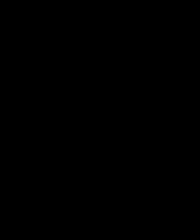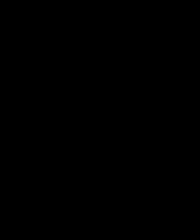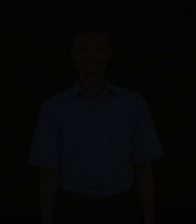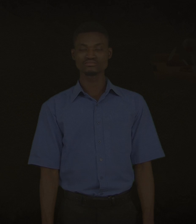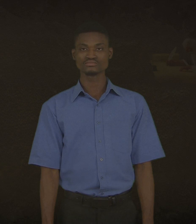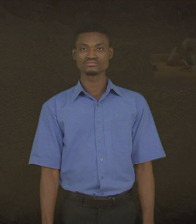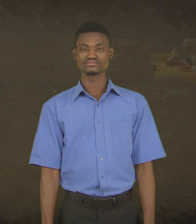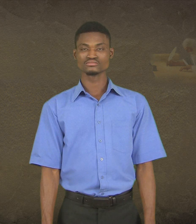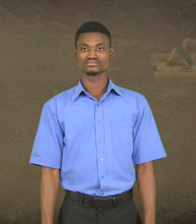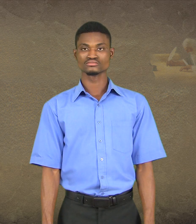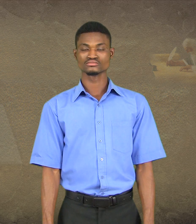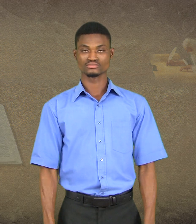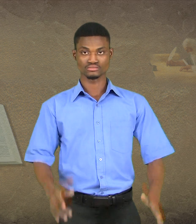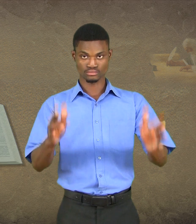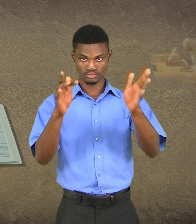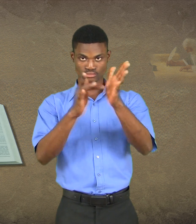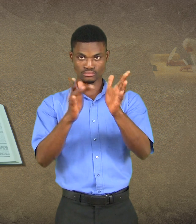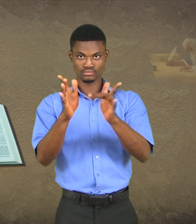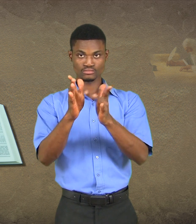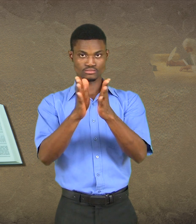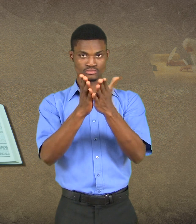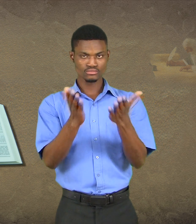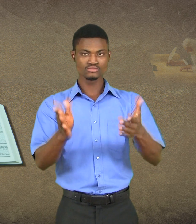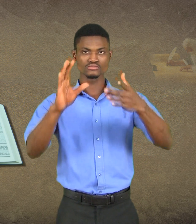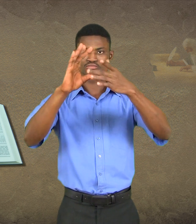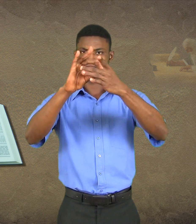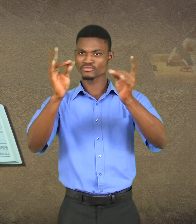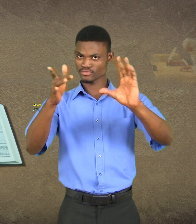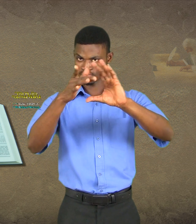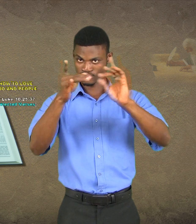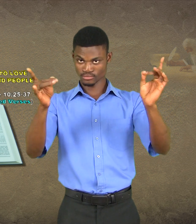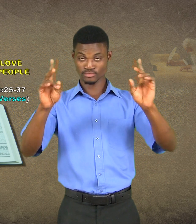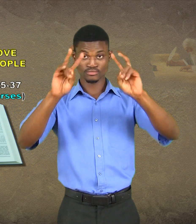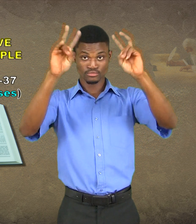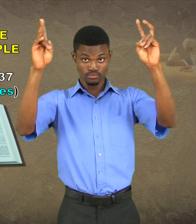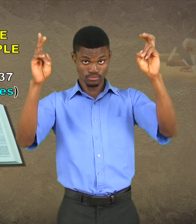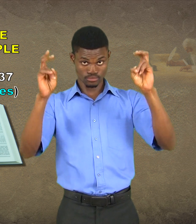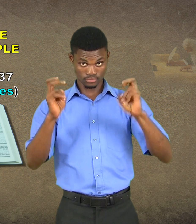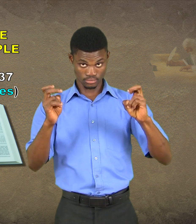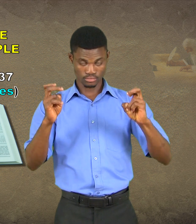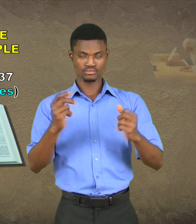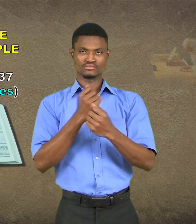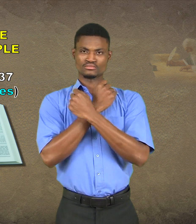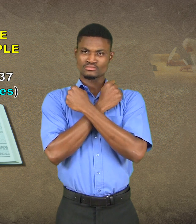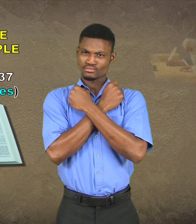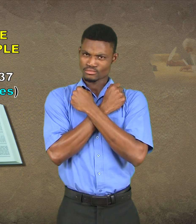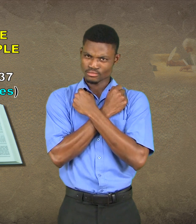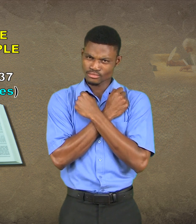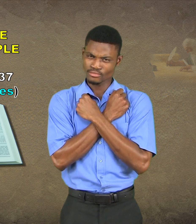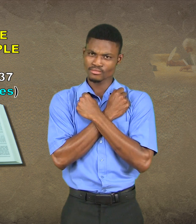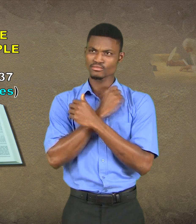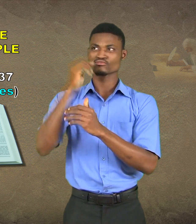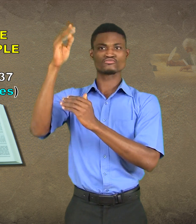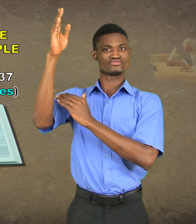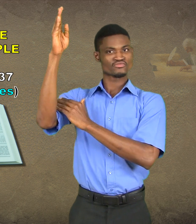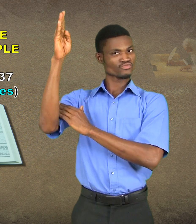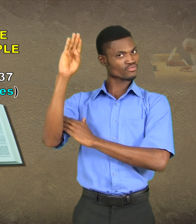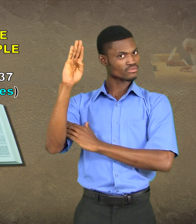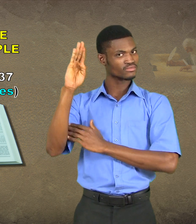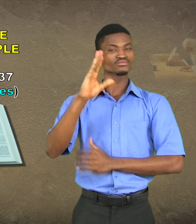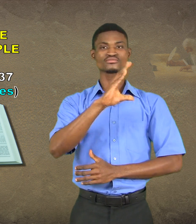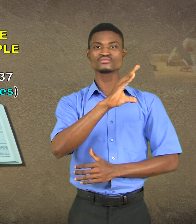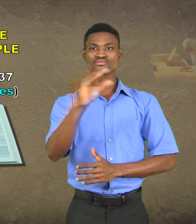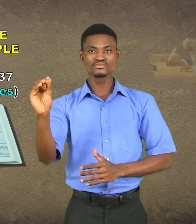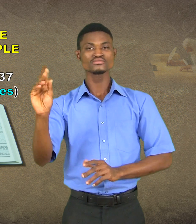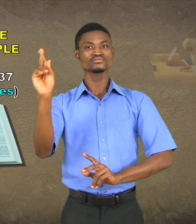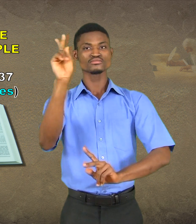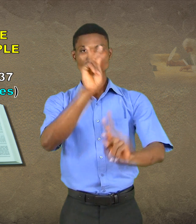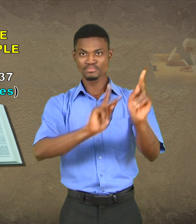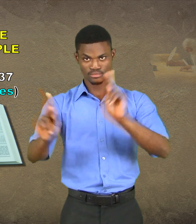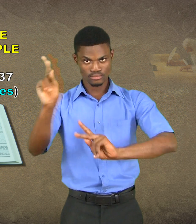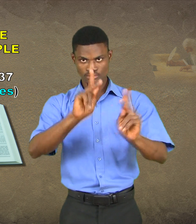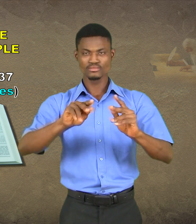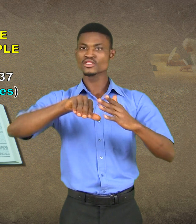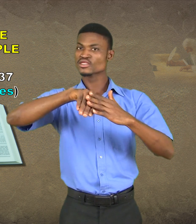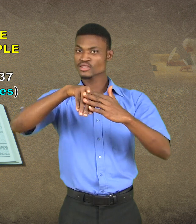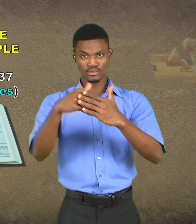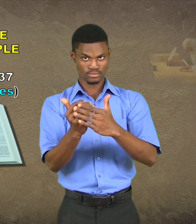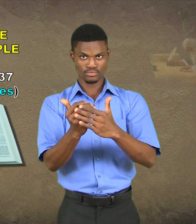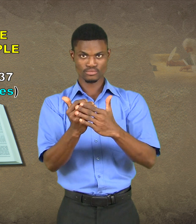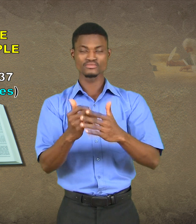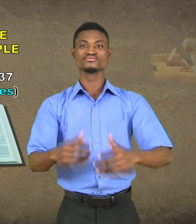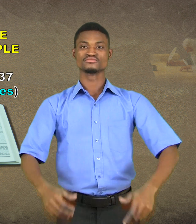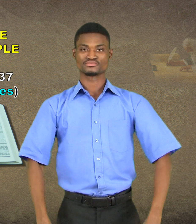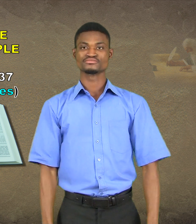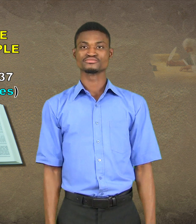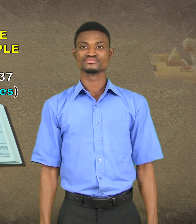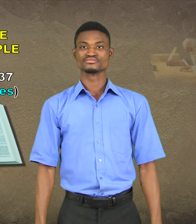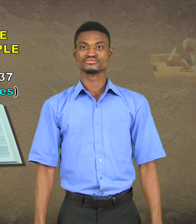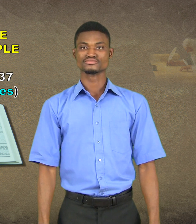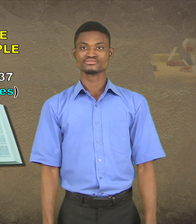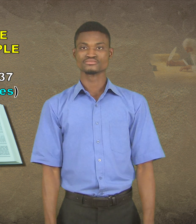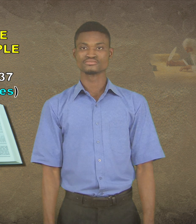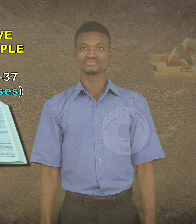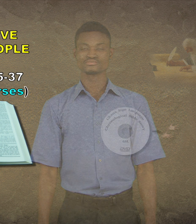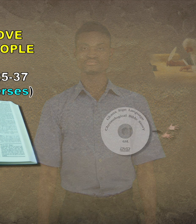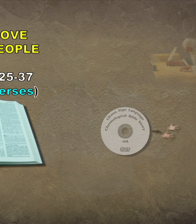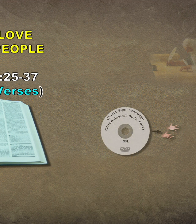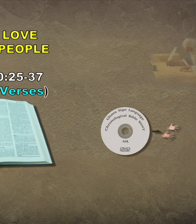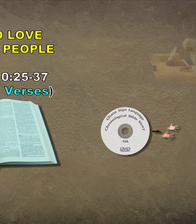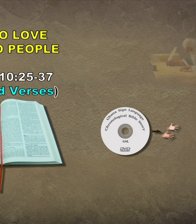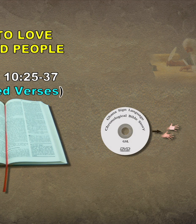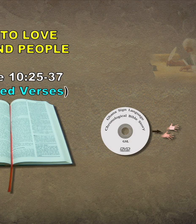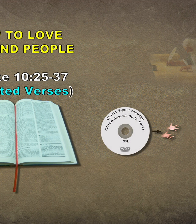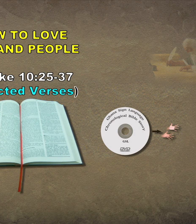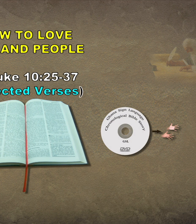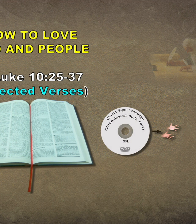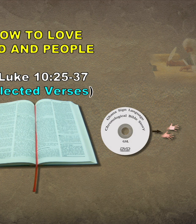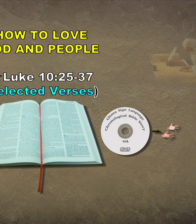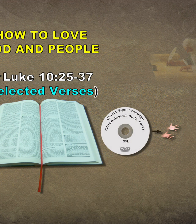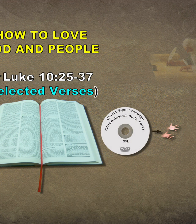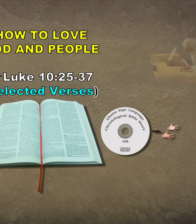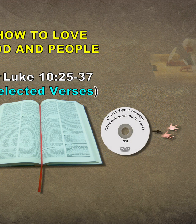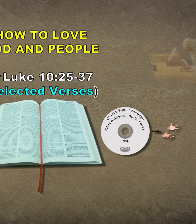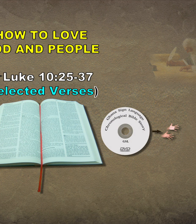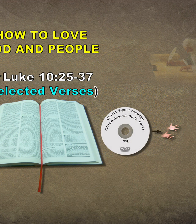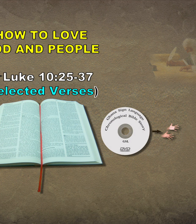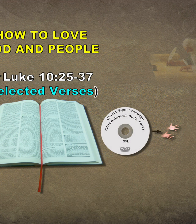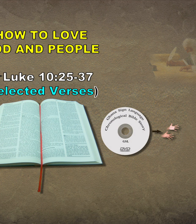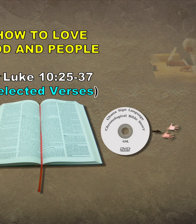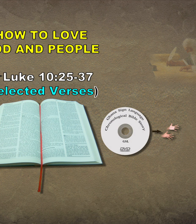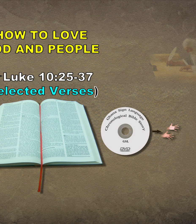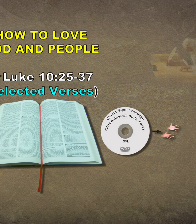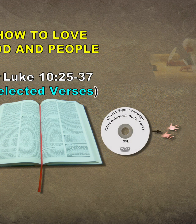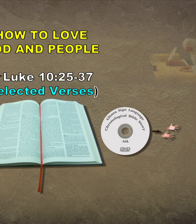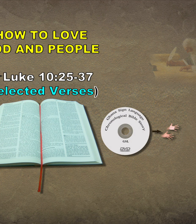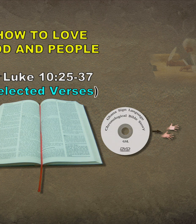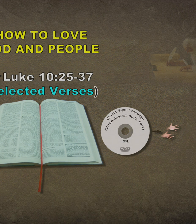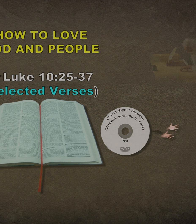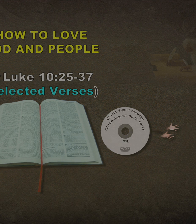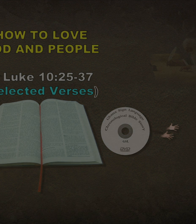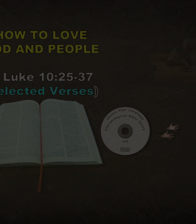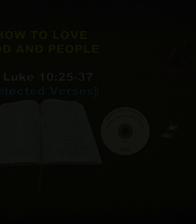How to love God and people